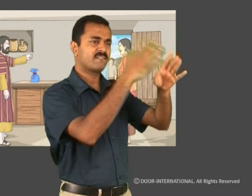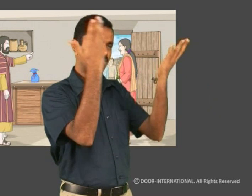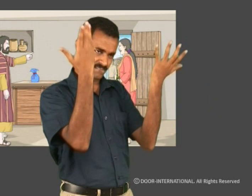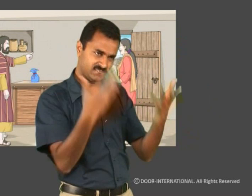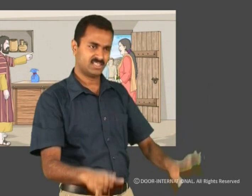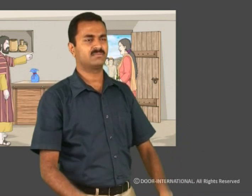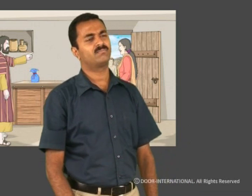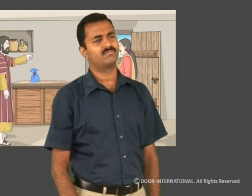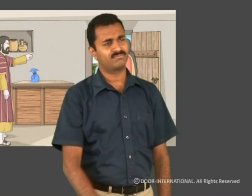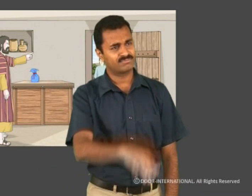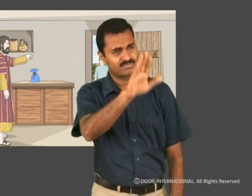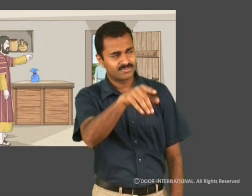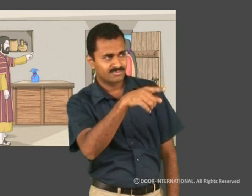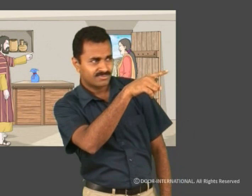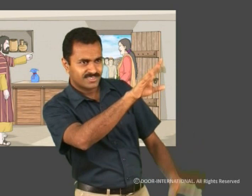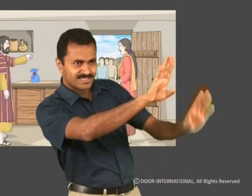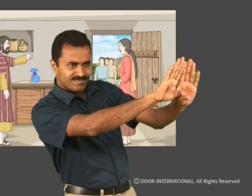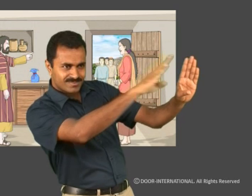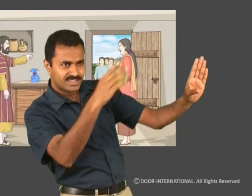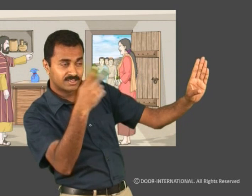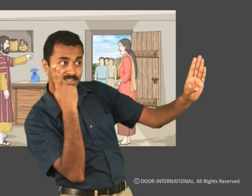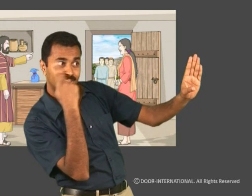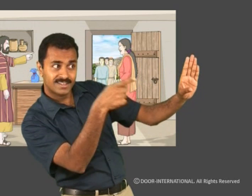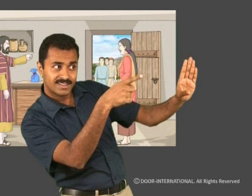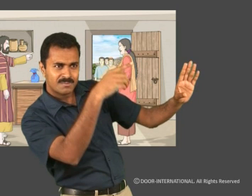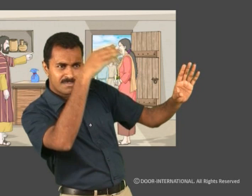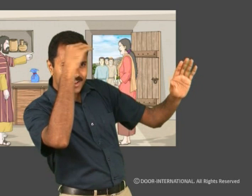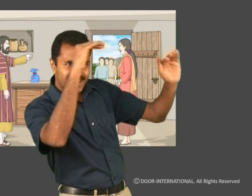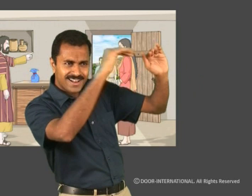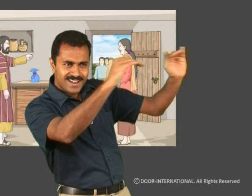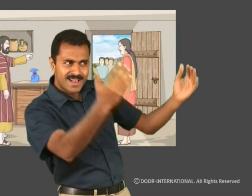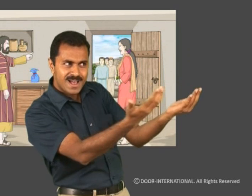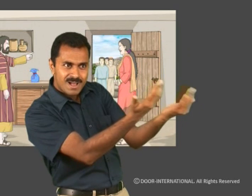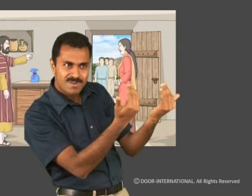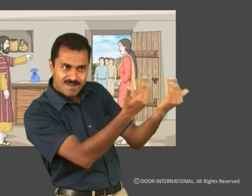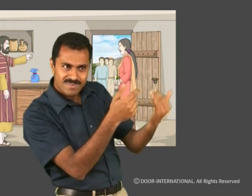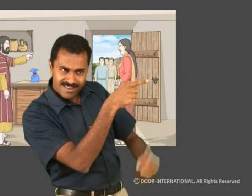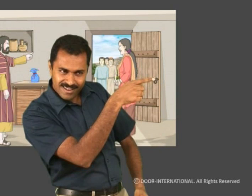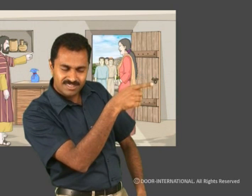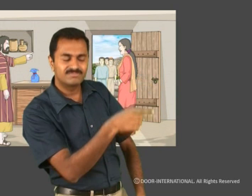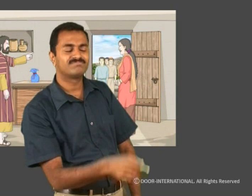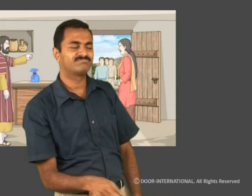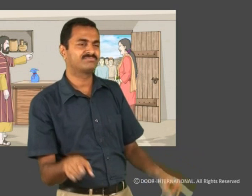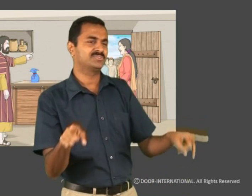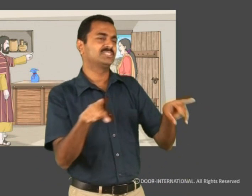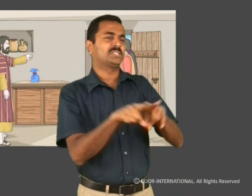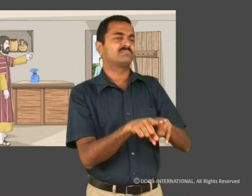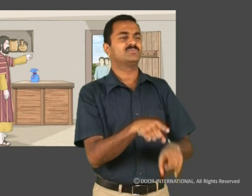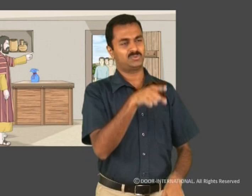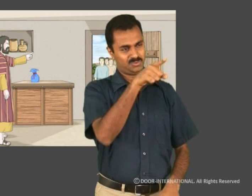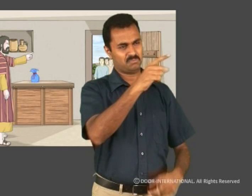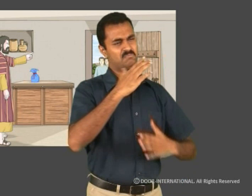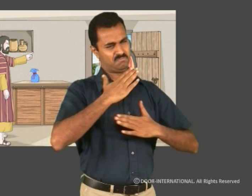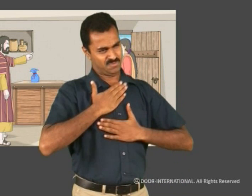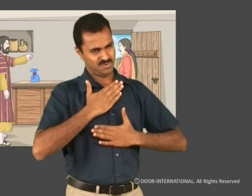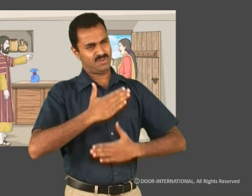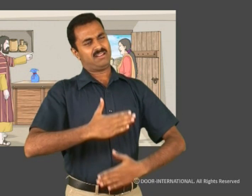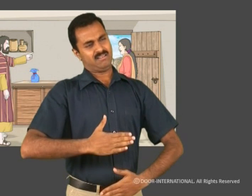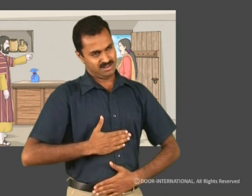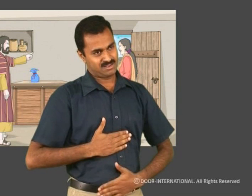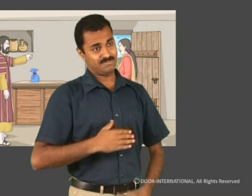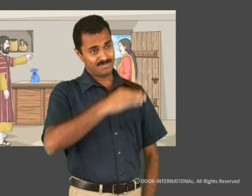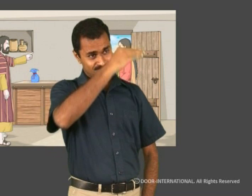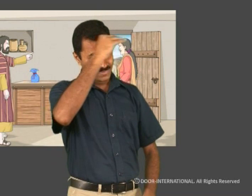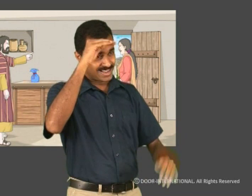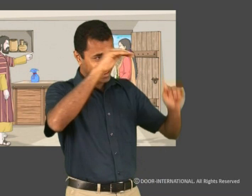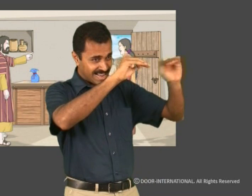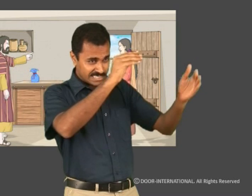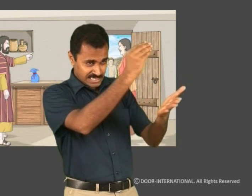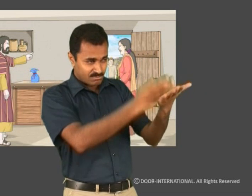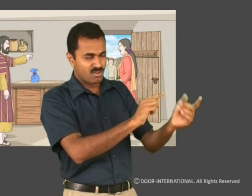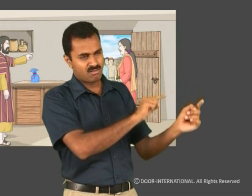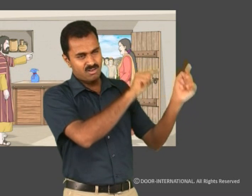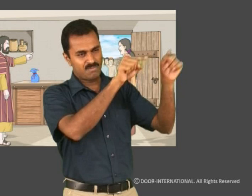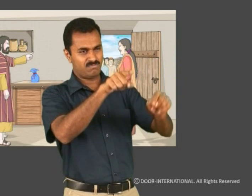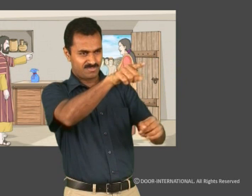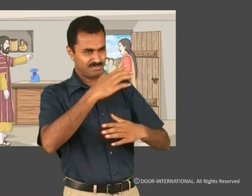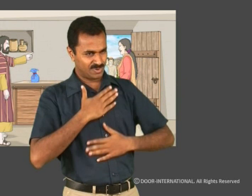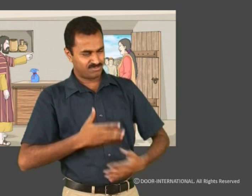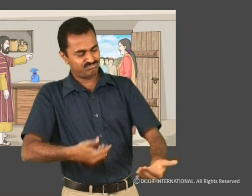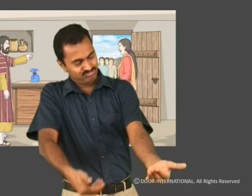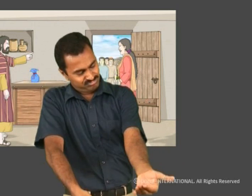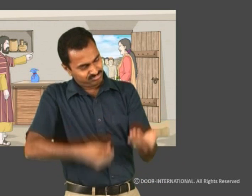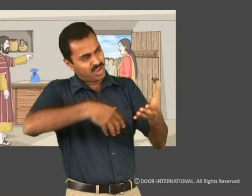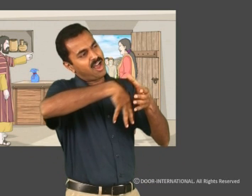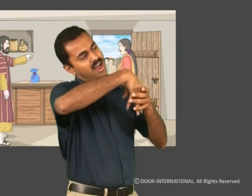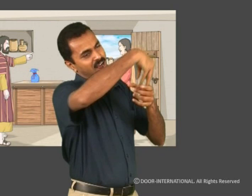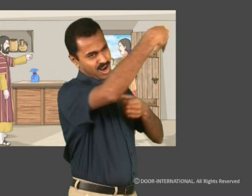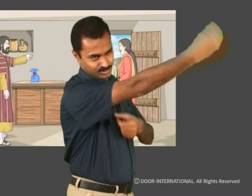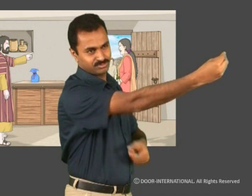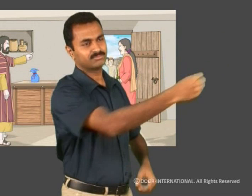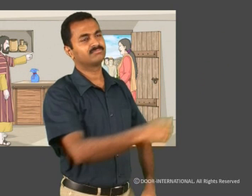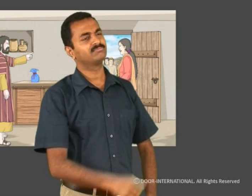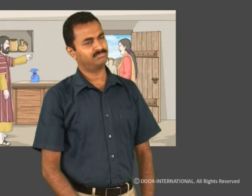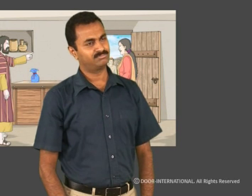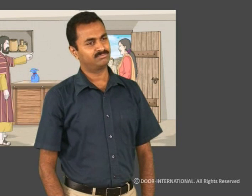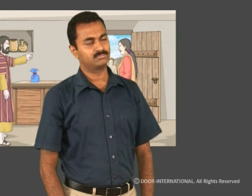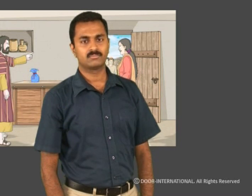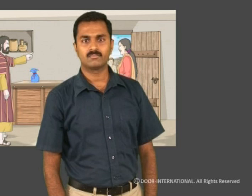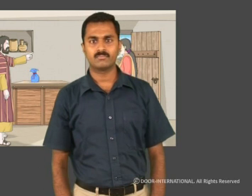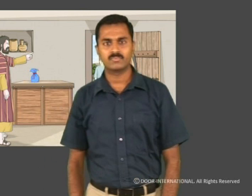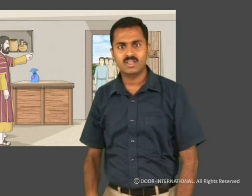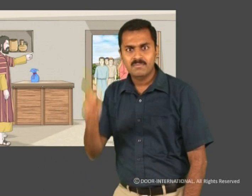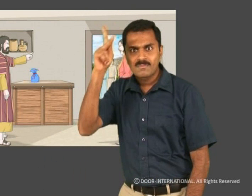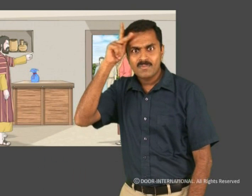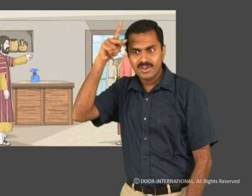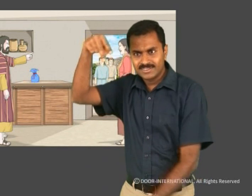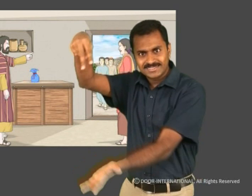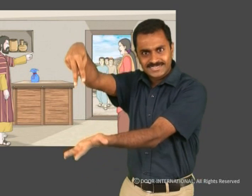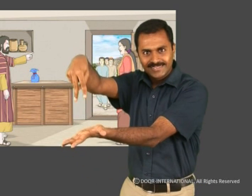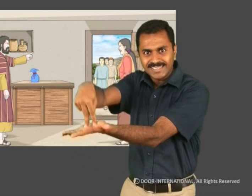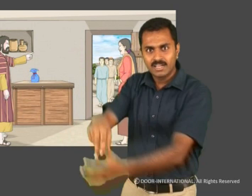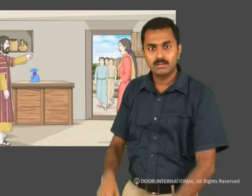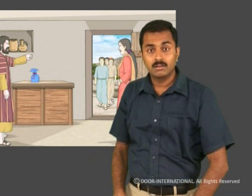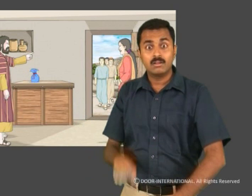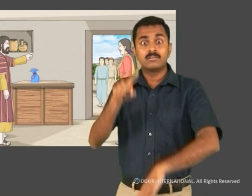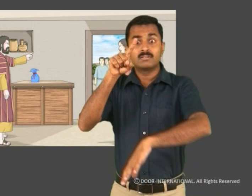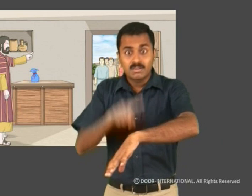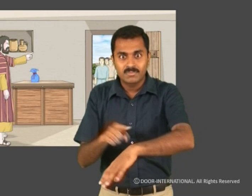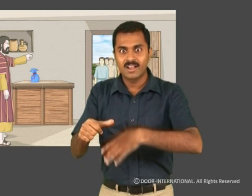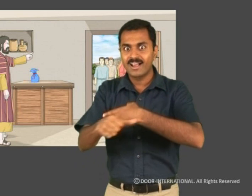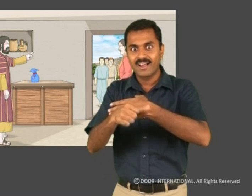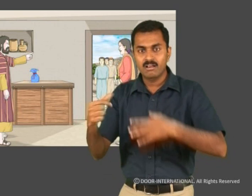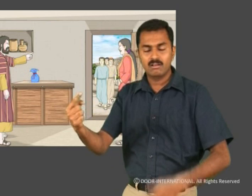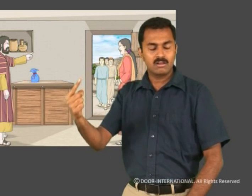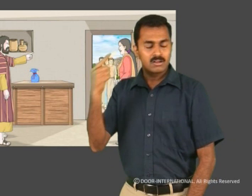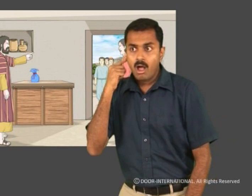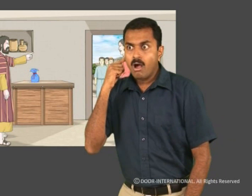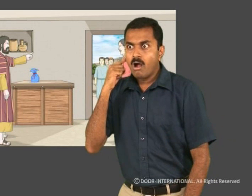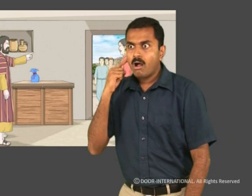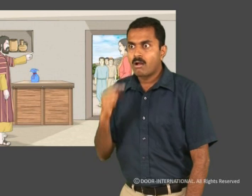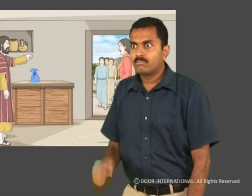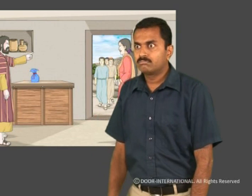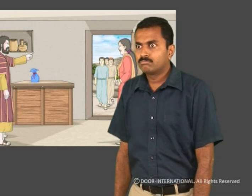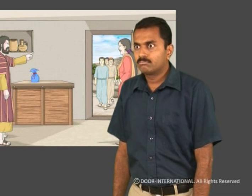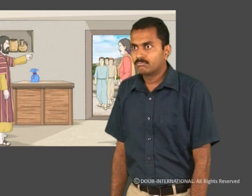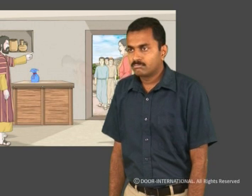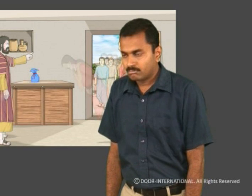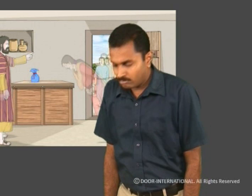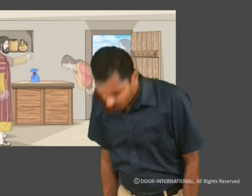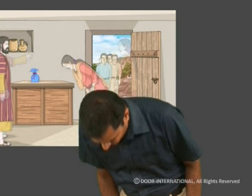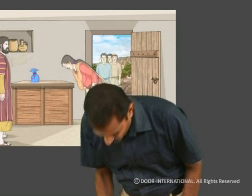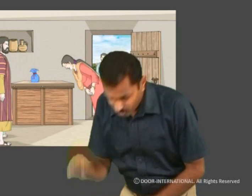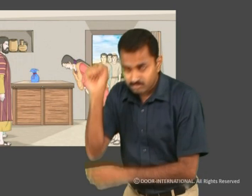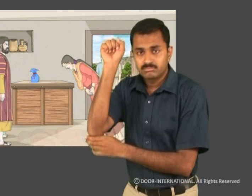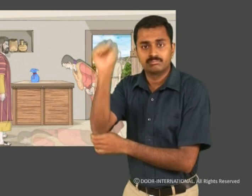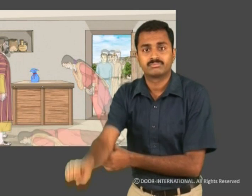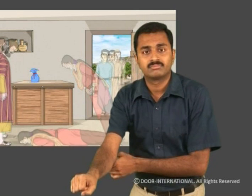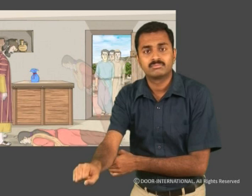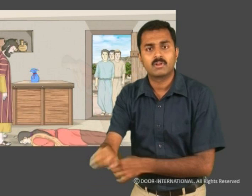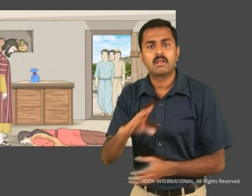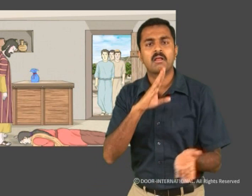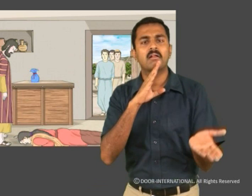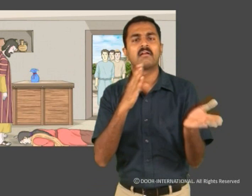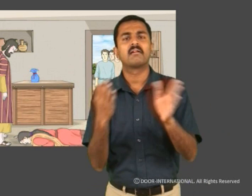“Look, the feet of the men who buried your husband are at the door, and they will carry you out also.”